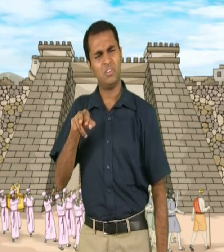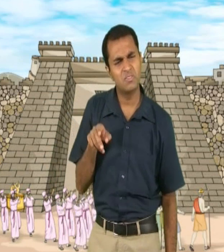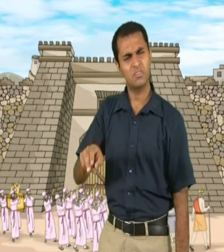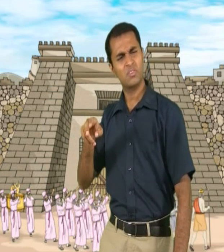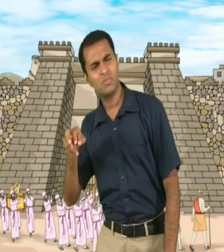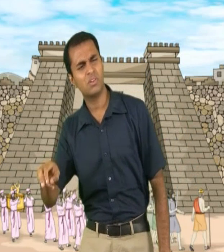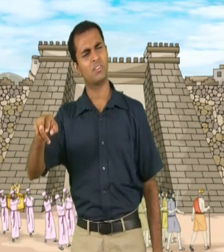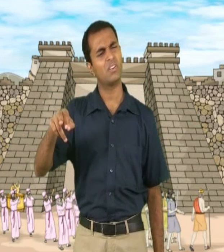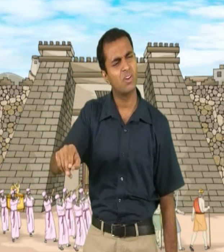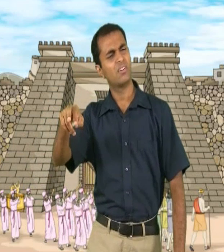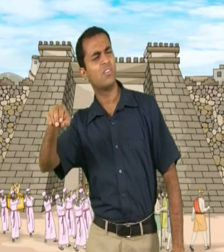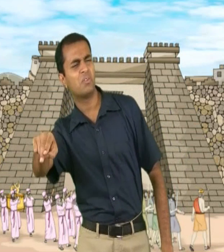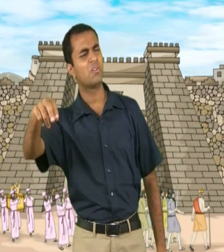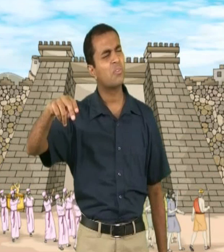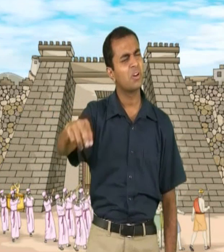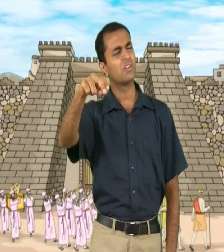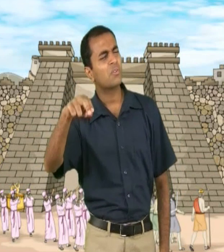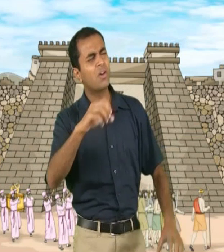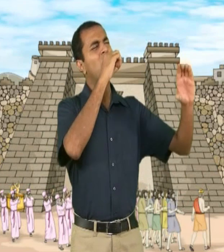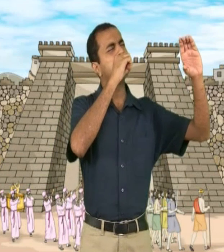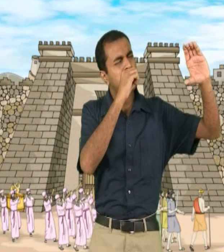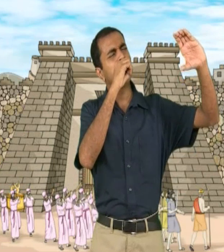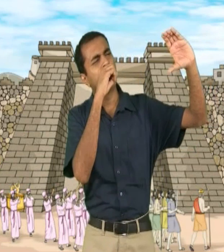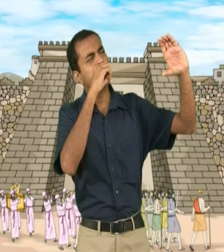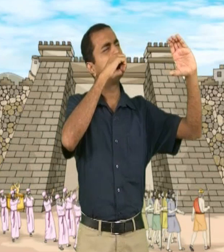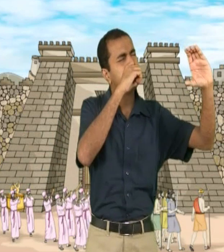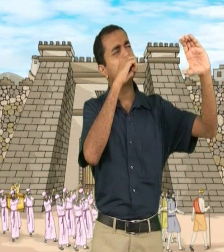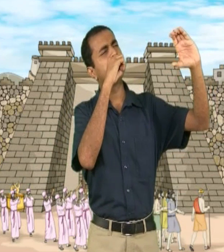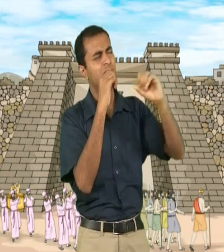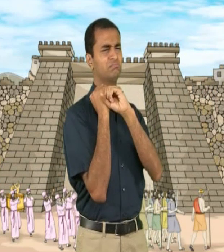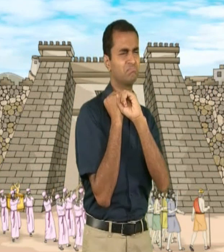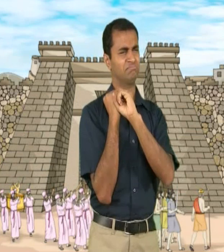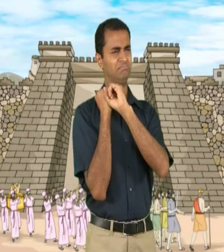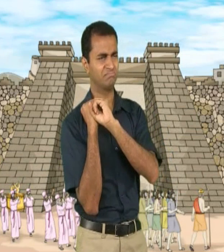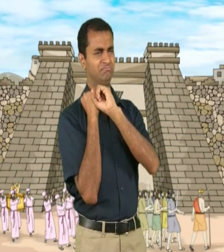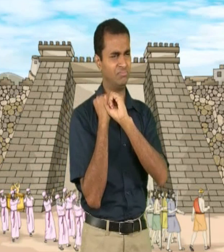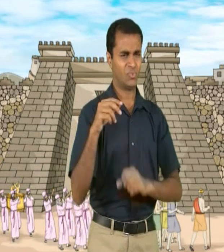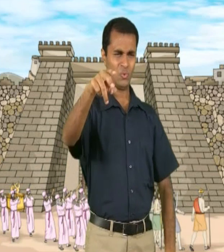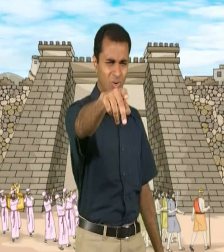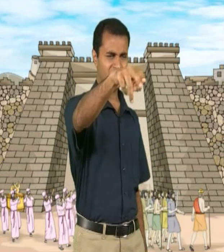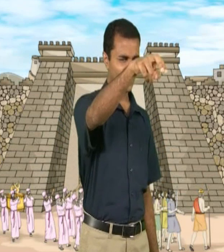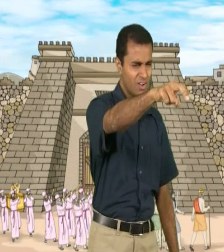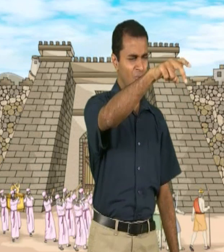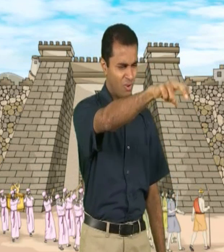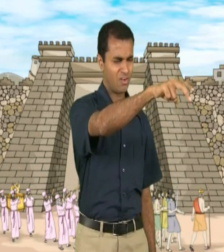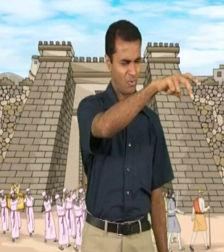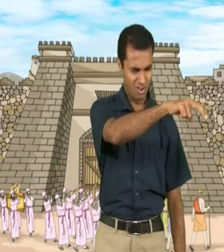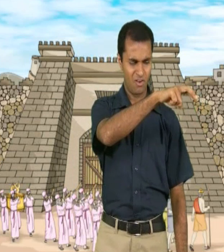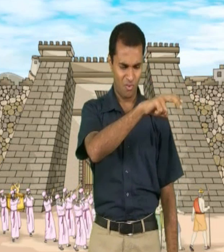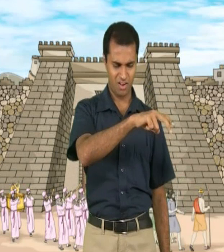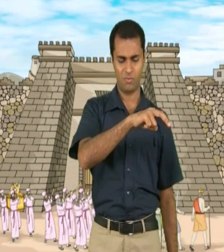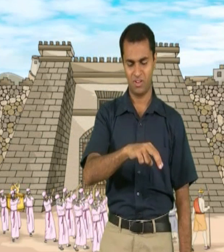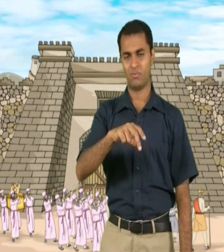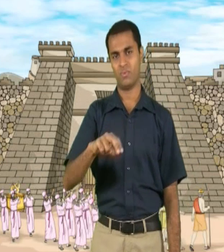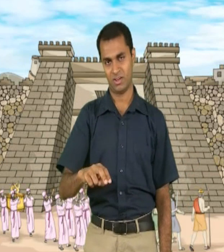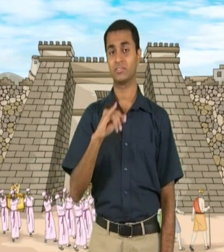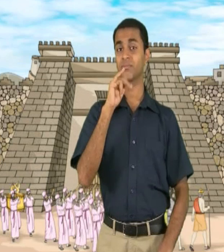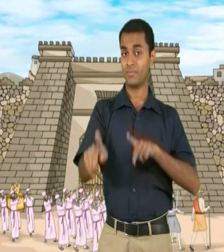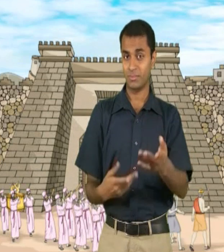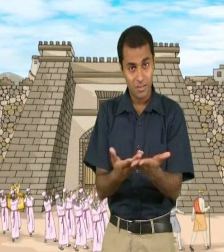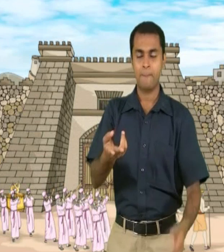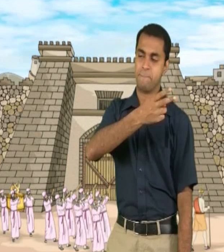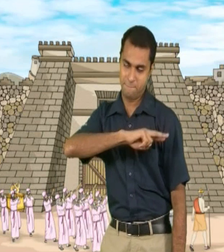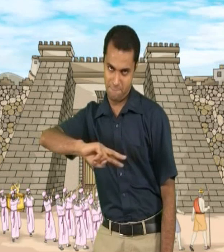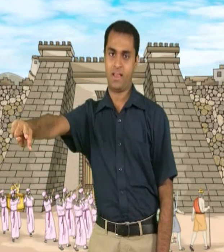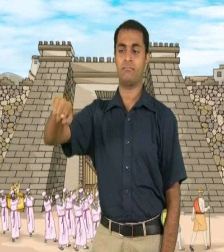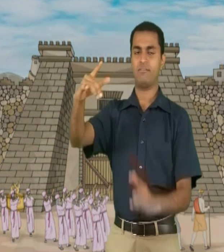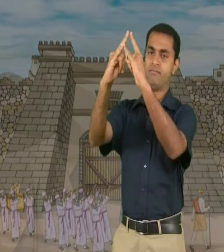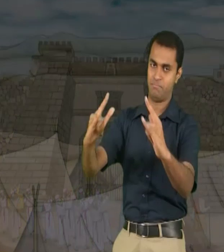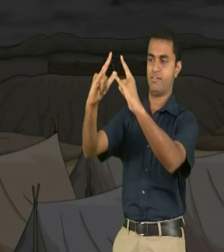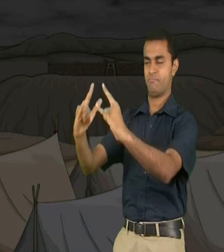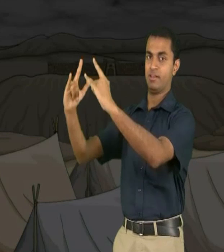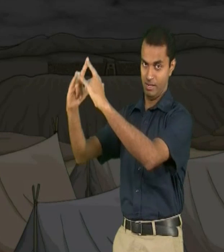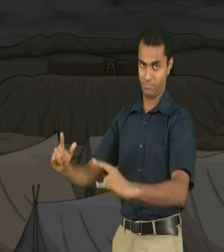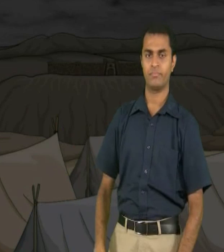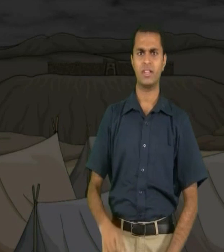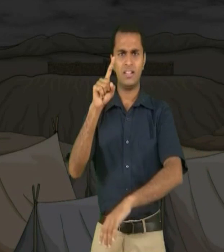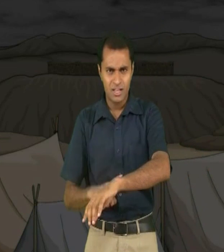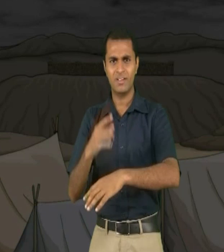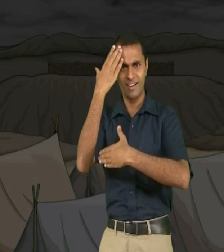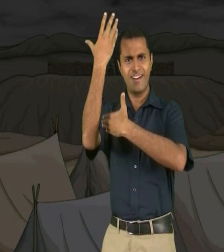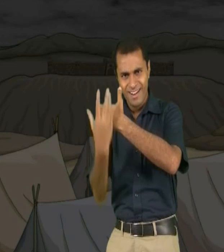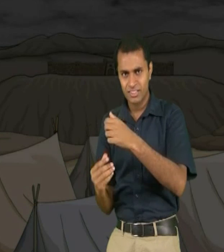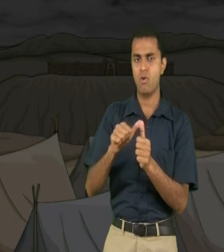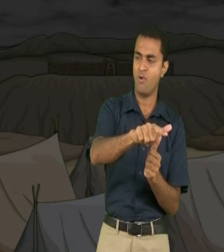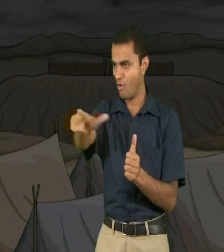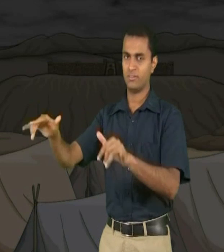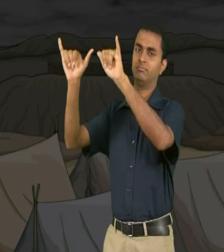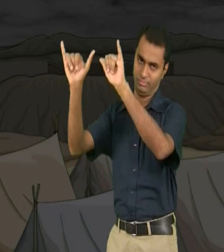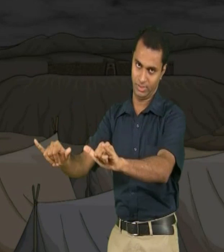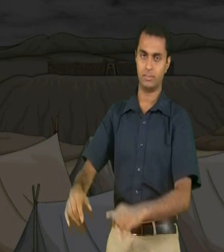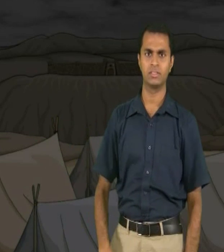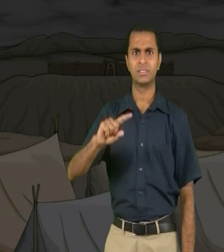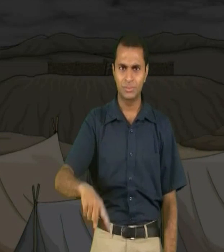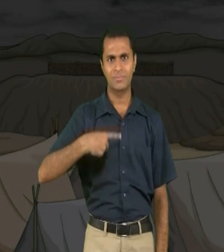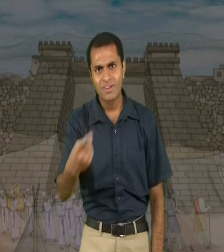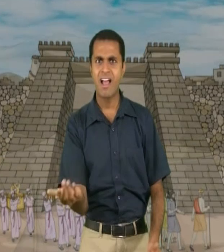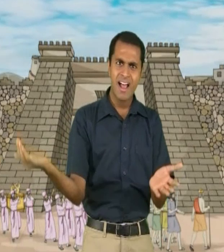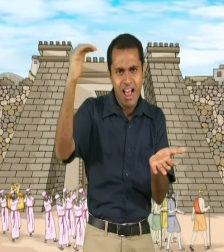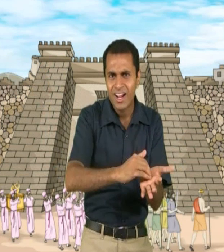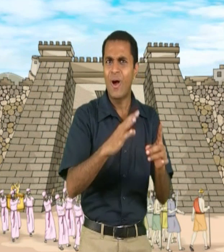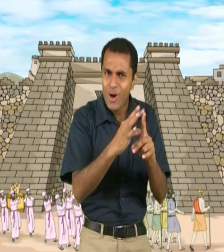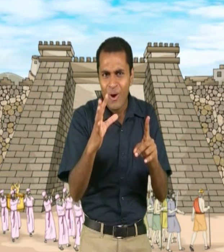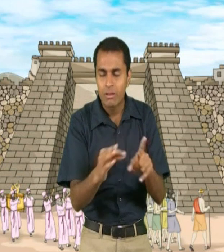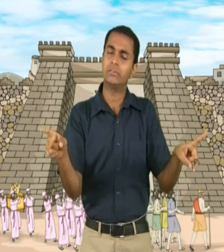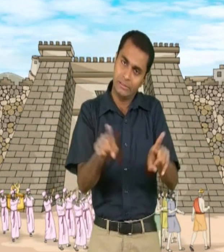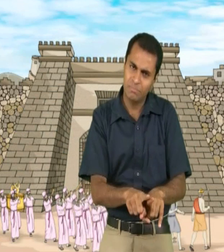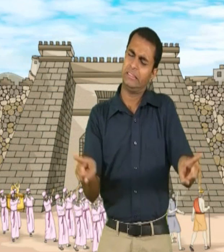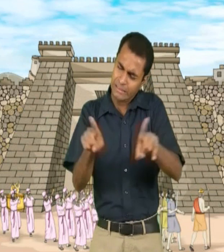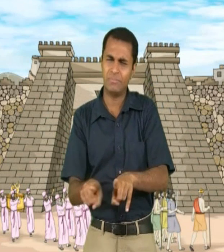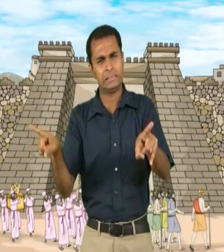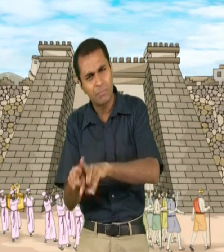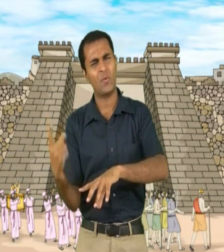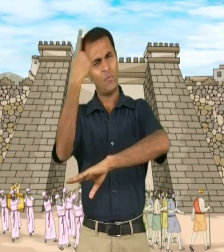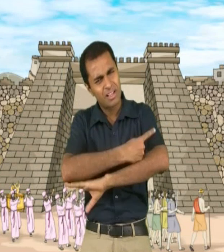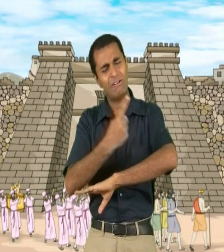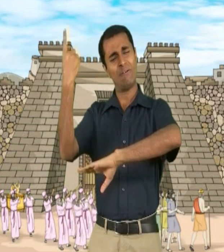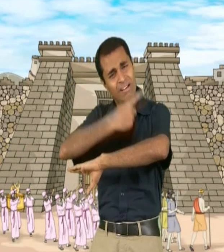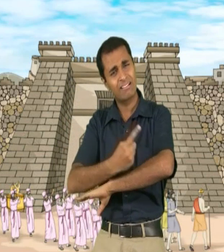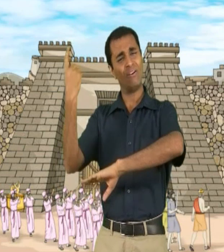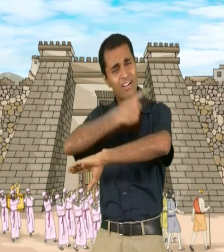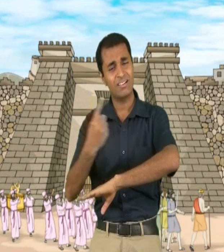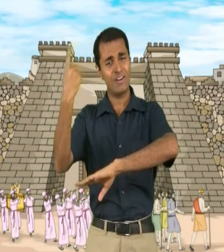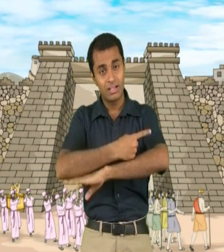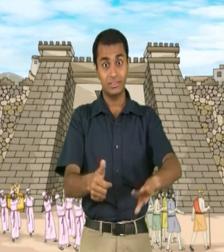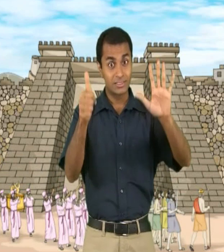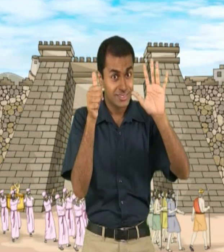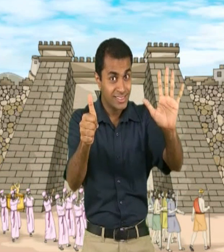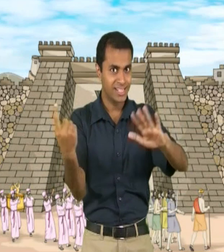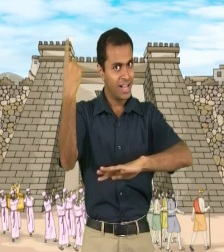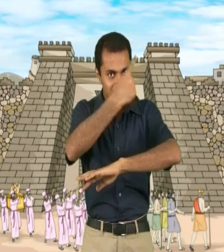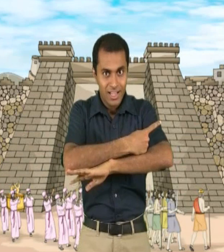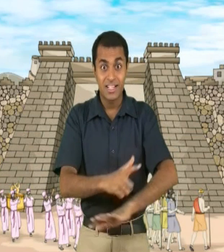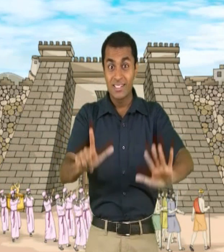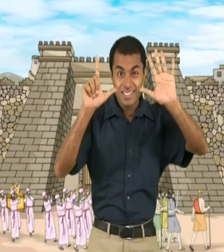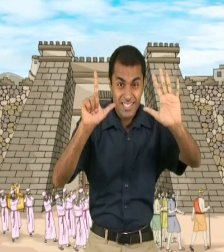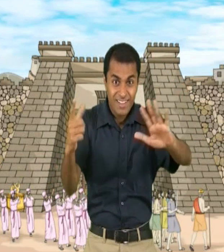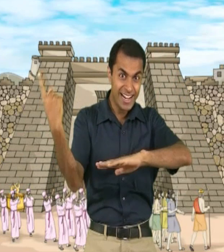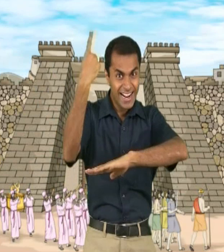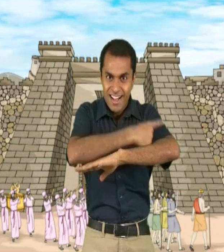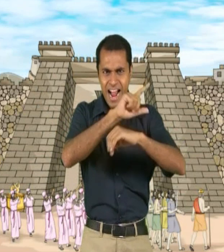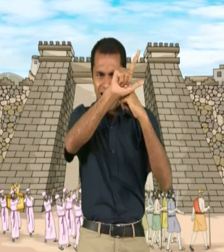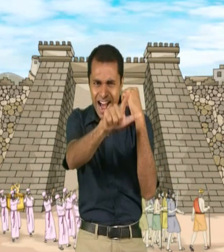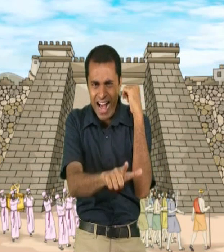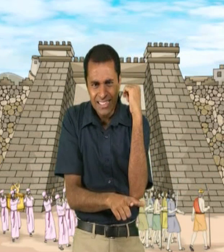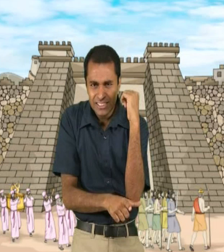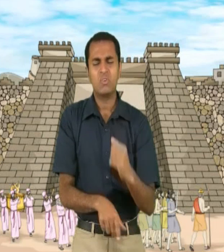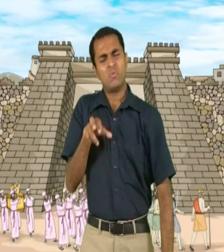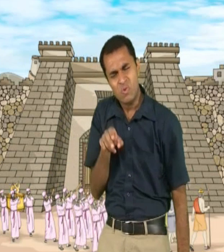So on the second day they marched around the city once and returned to the camp. They did this for six days.